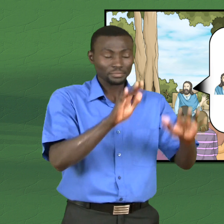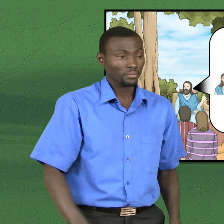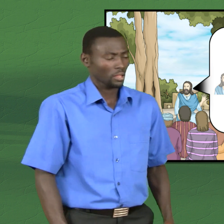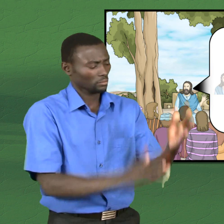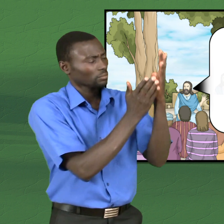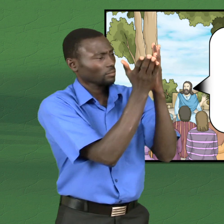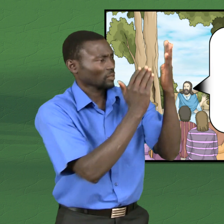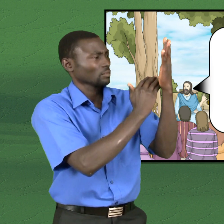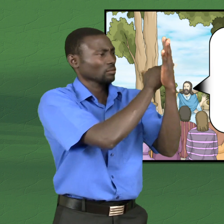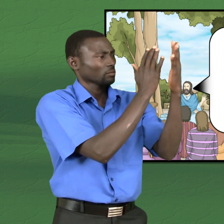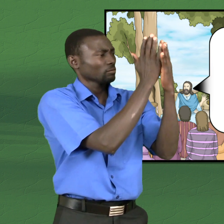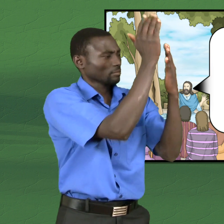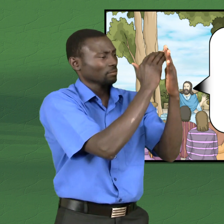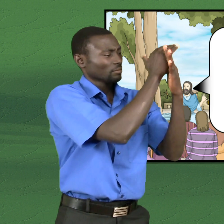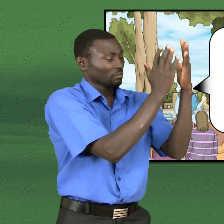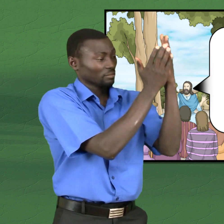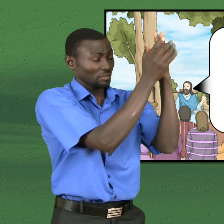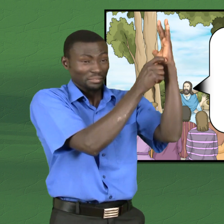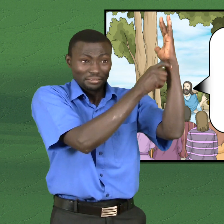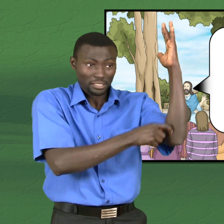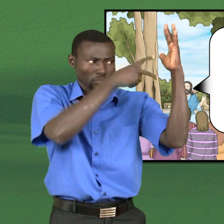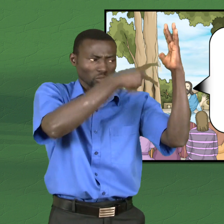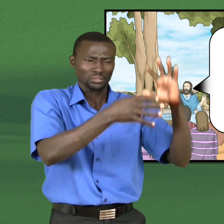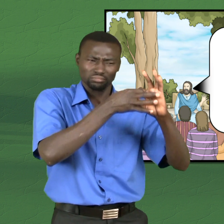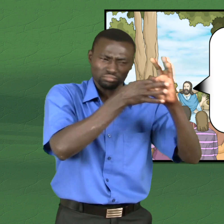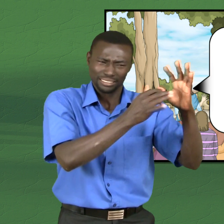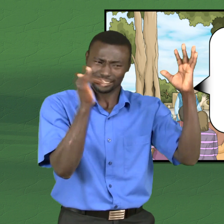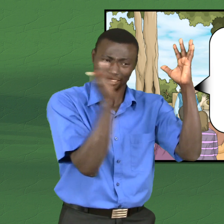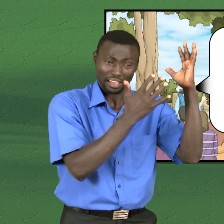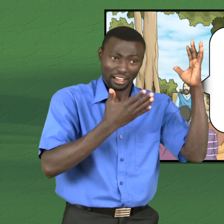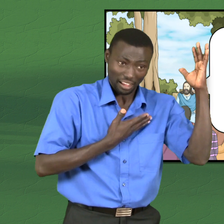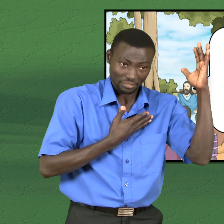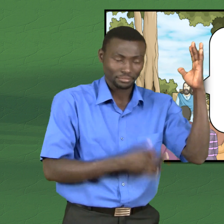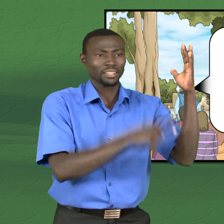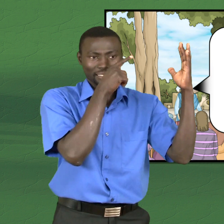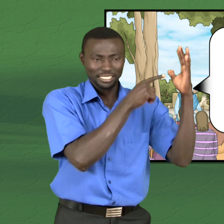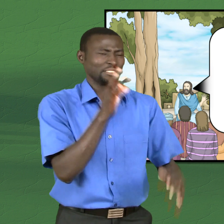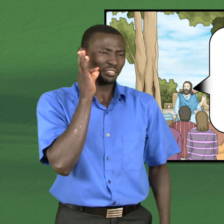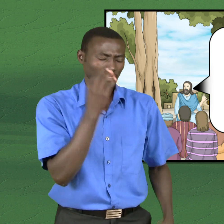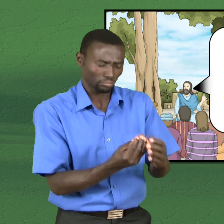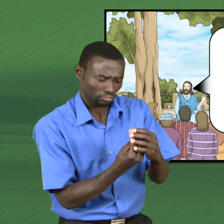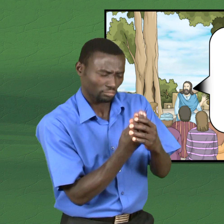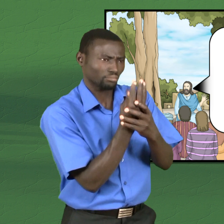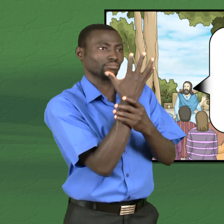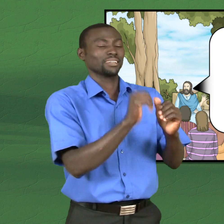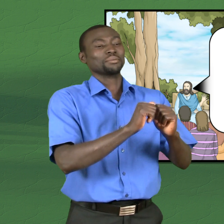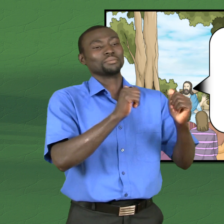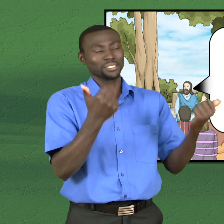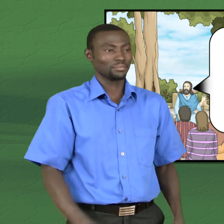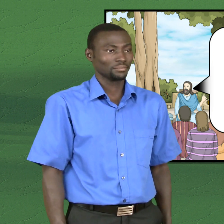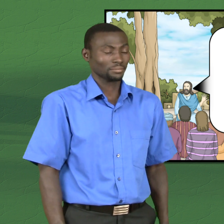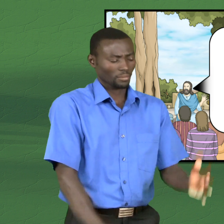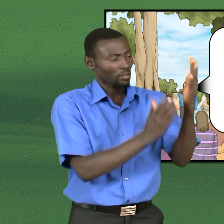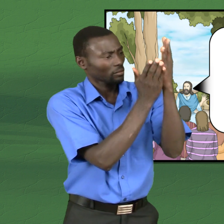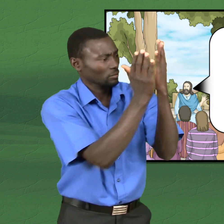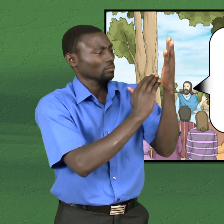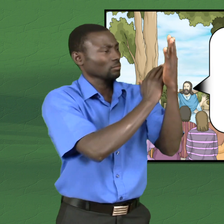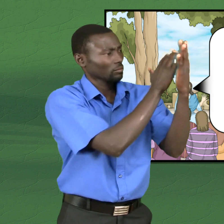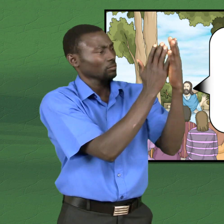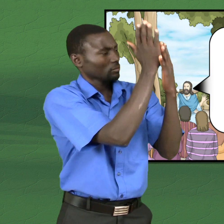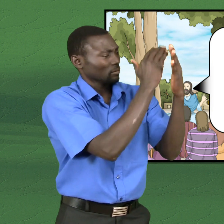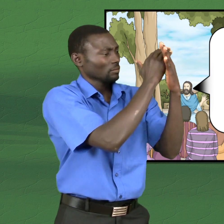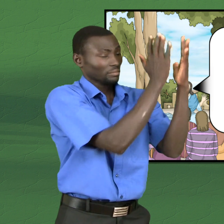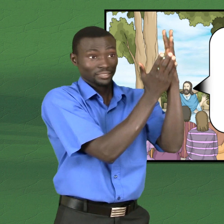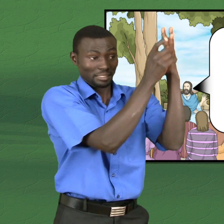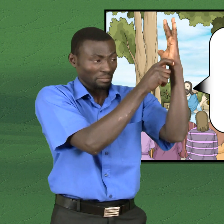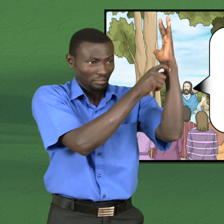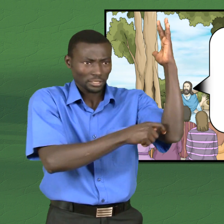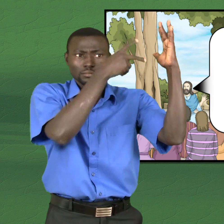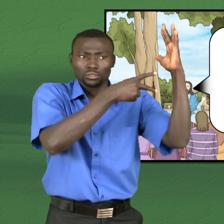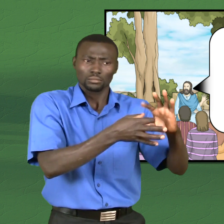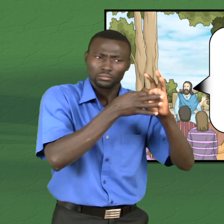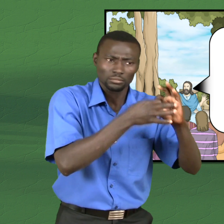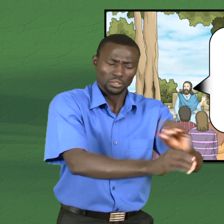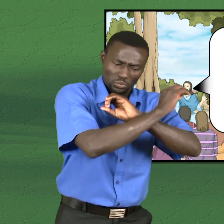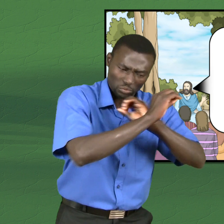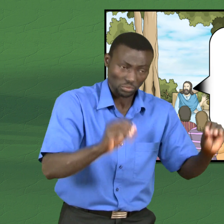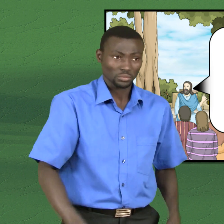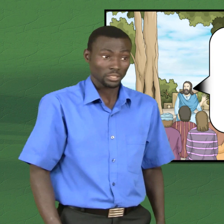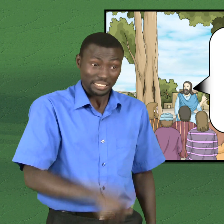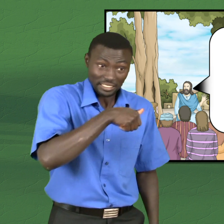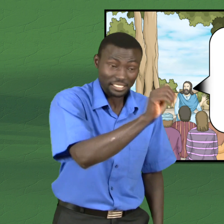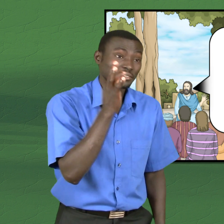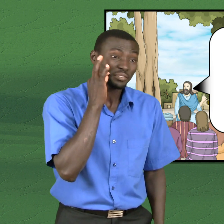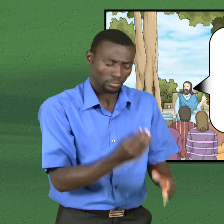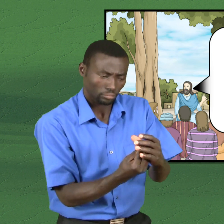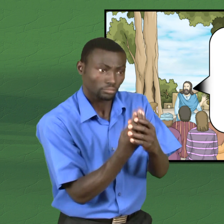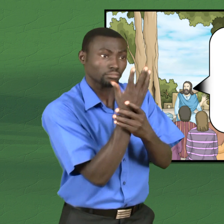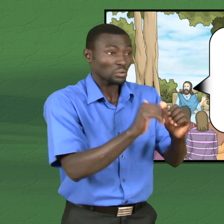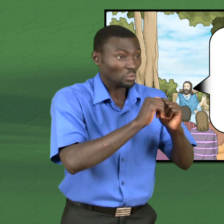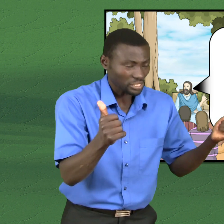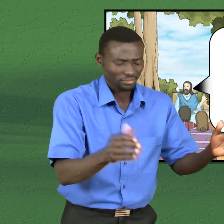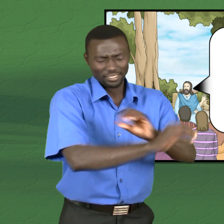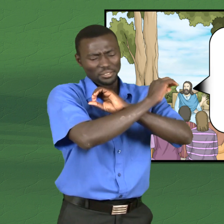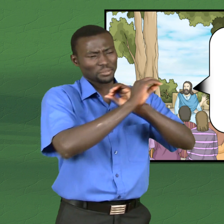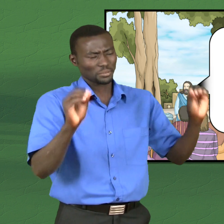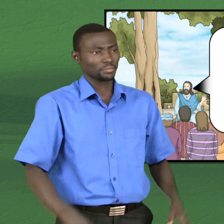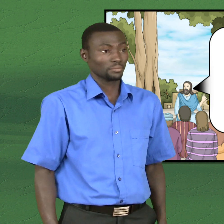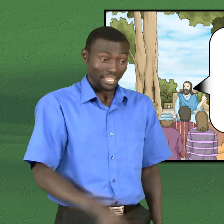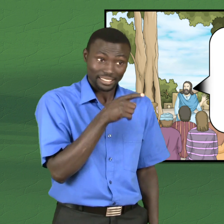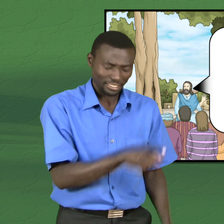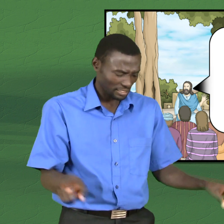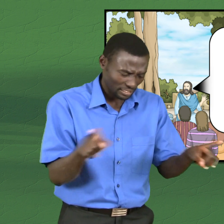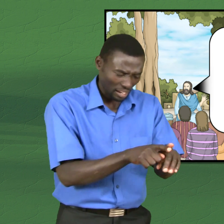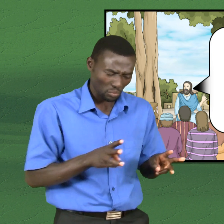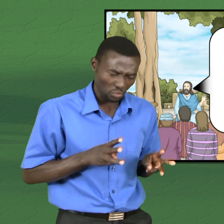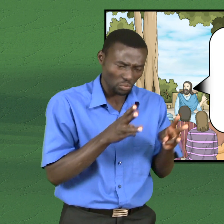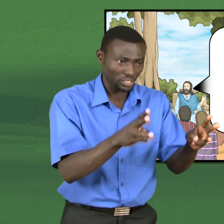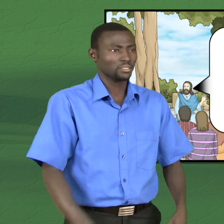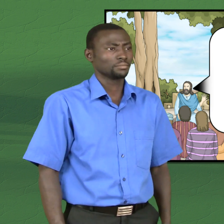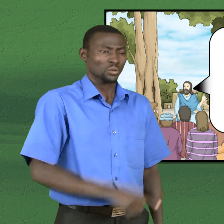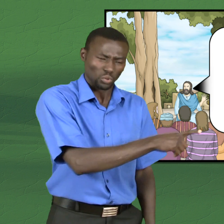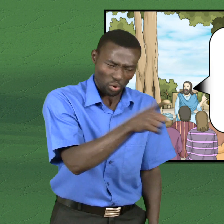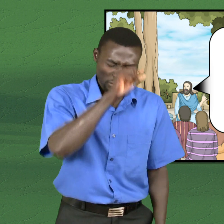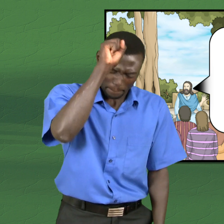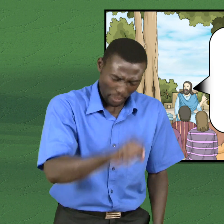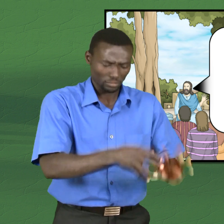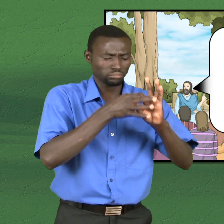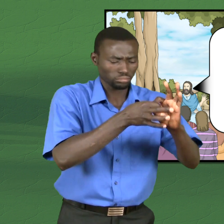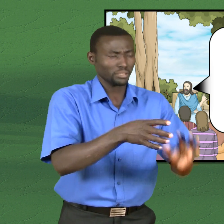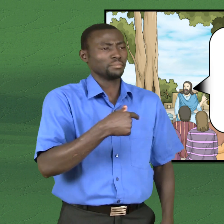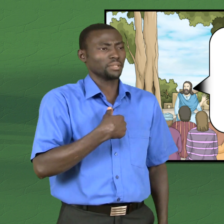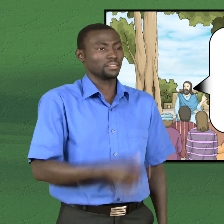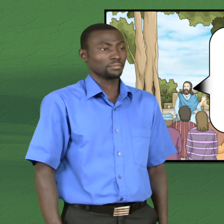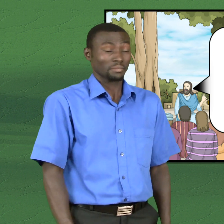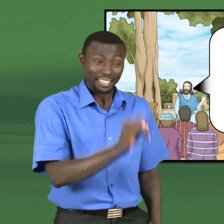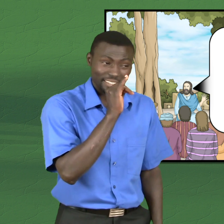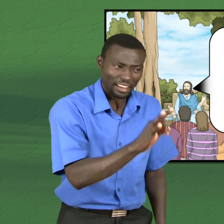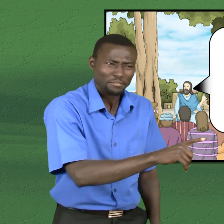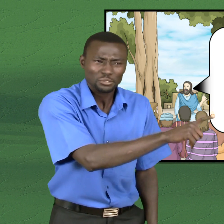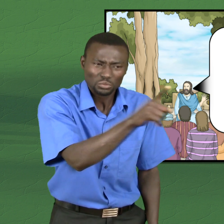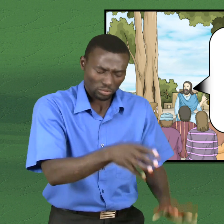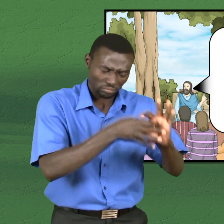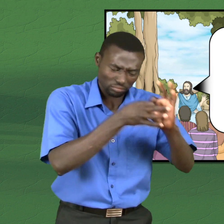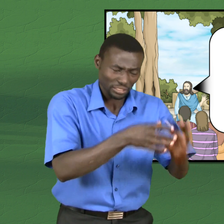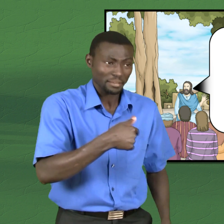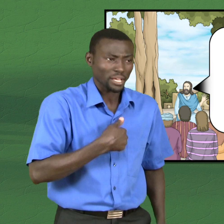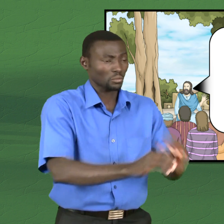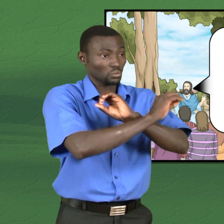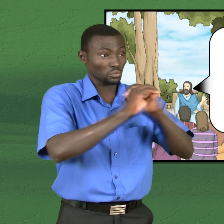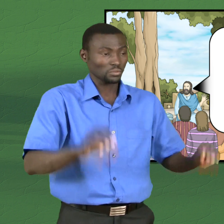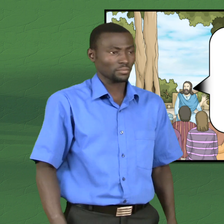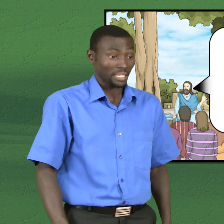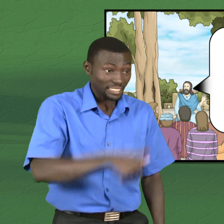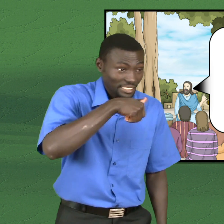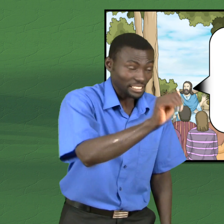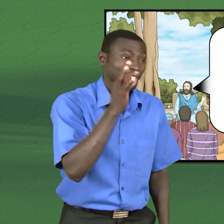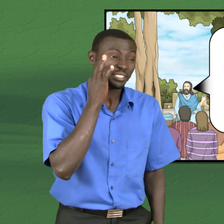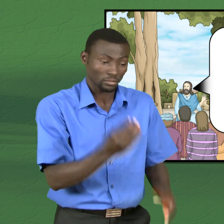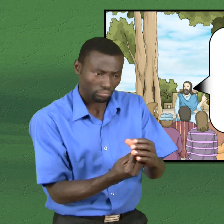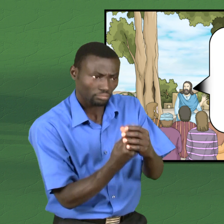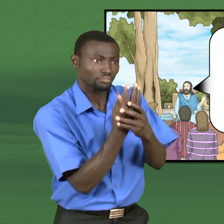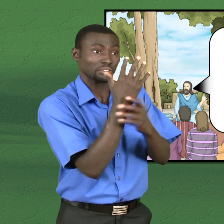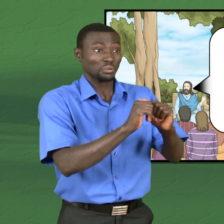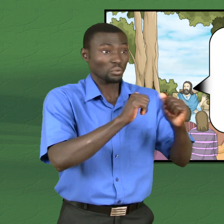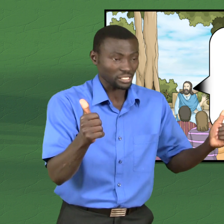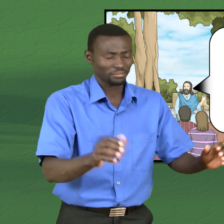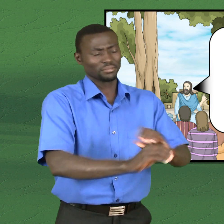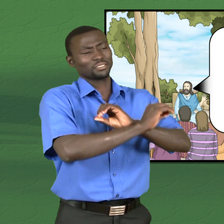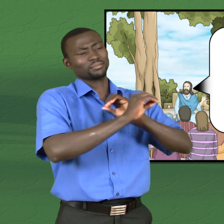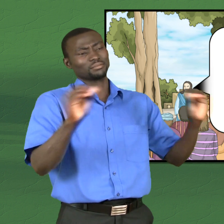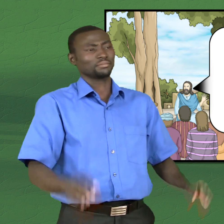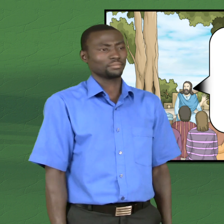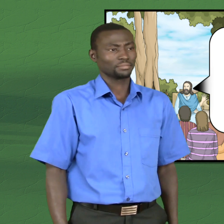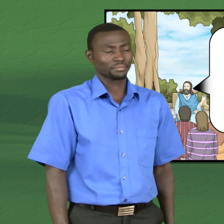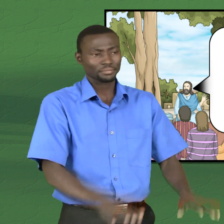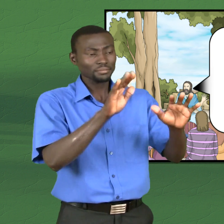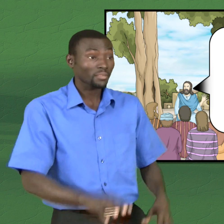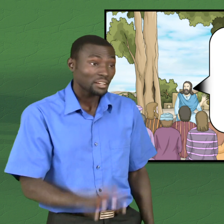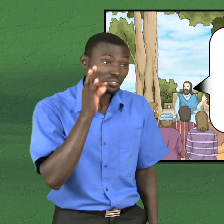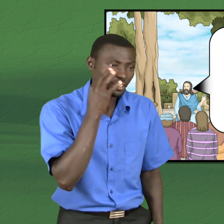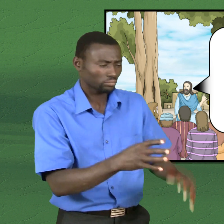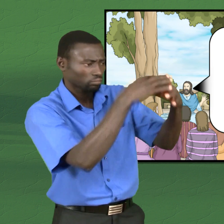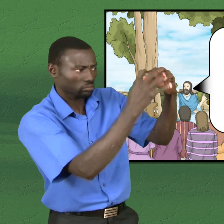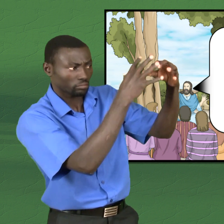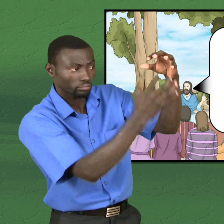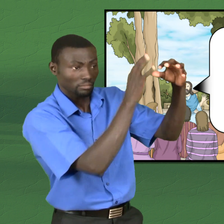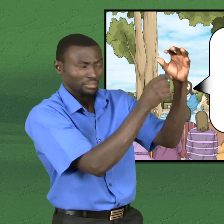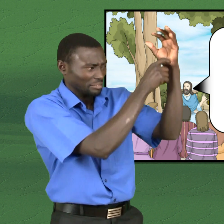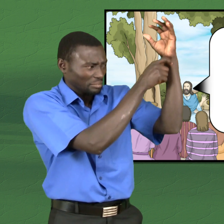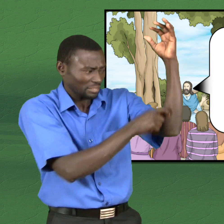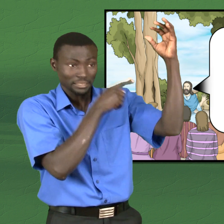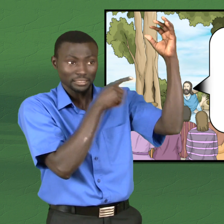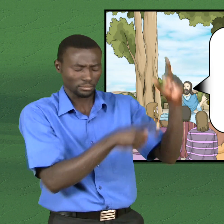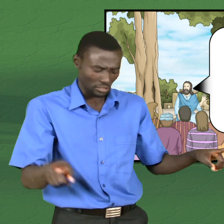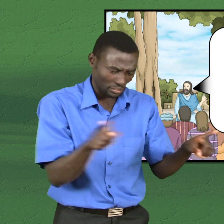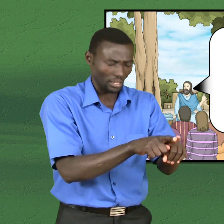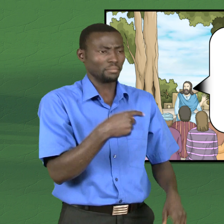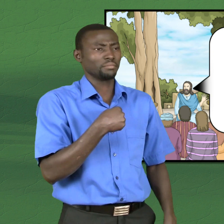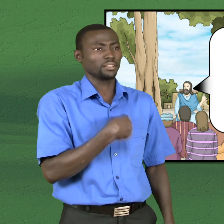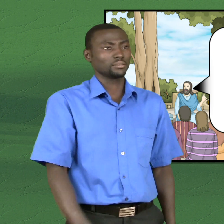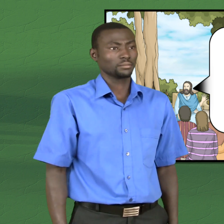Just as no branch can bear fruit by itself unless it remains in the vine, neither can you bear fruit unless you remain in Me.